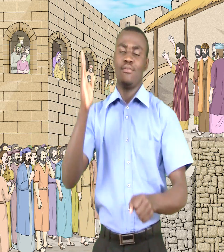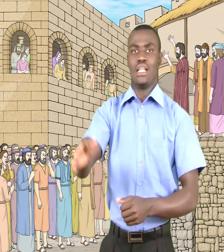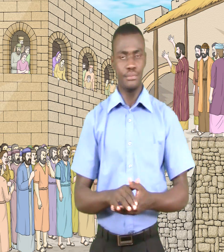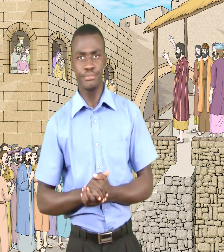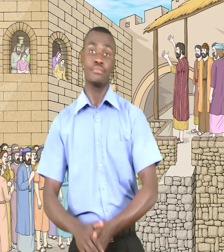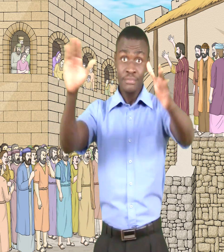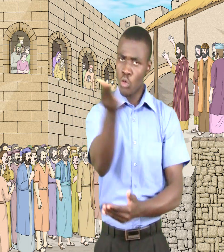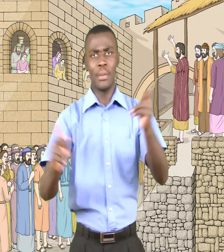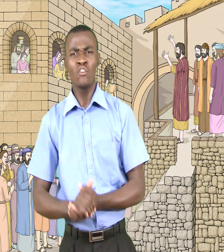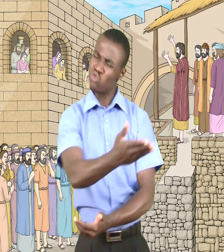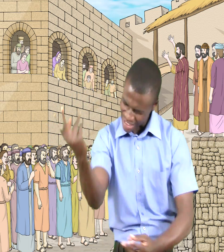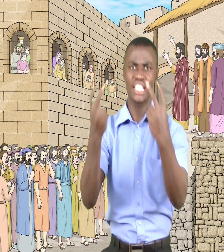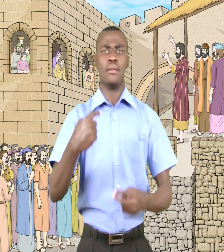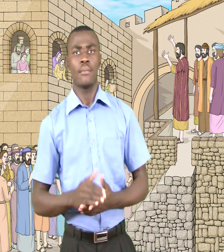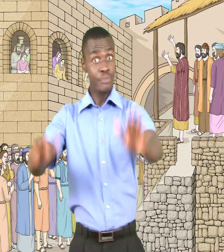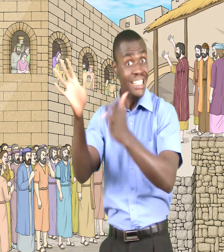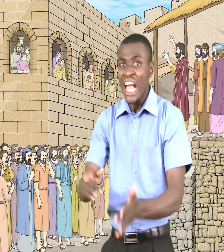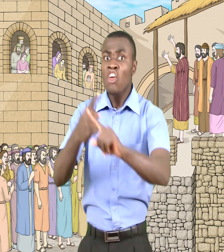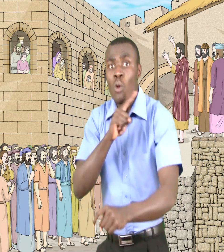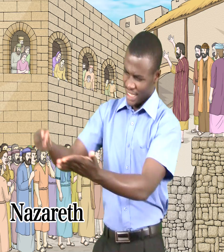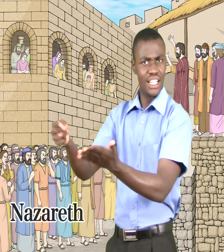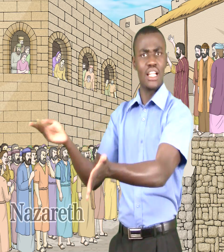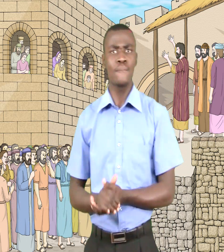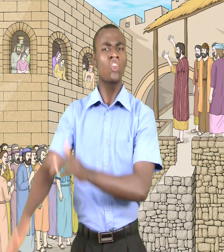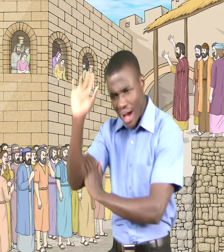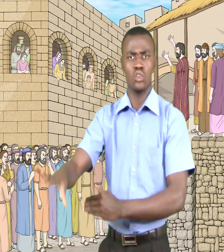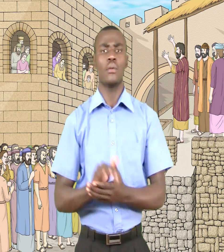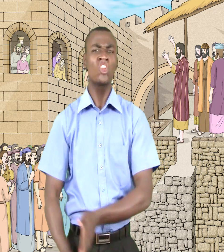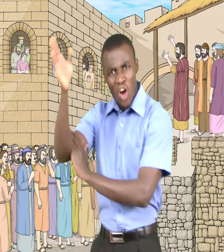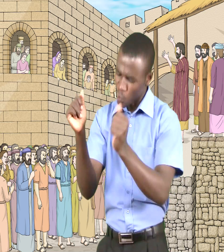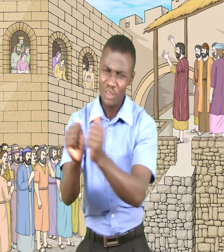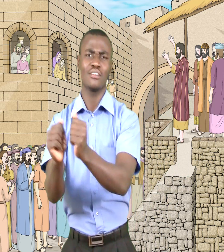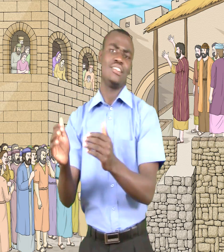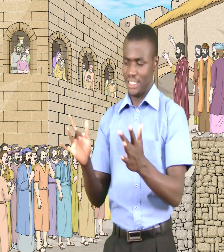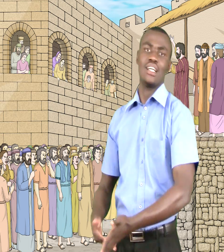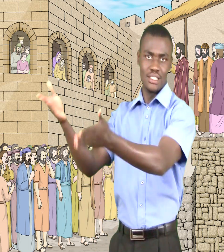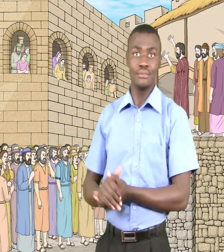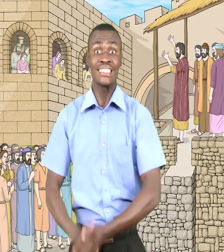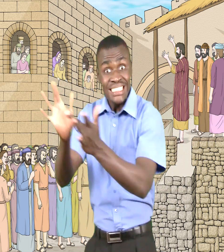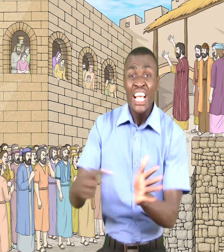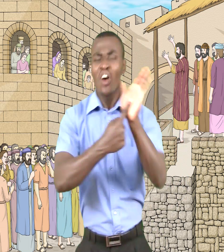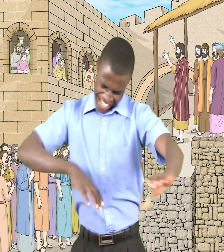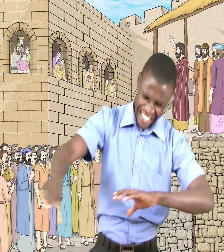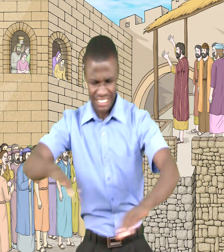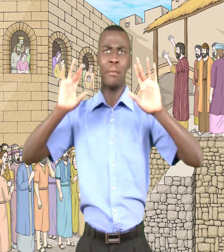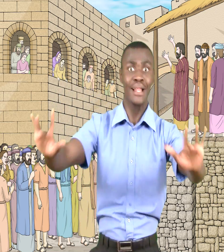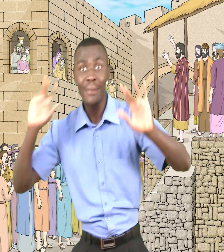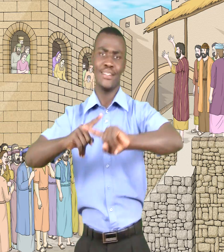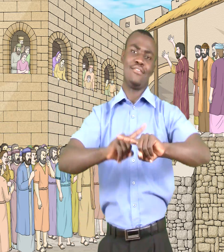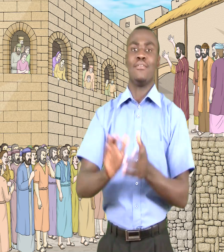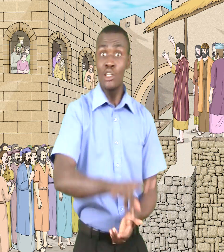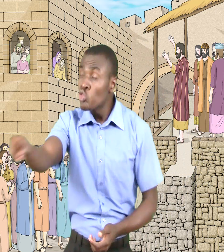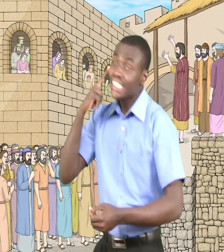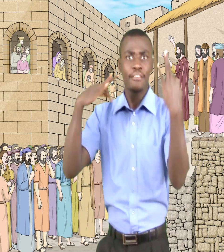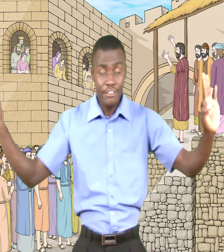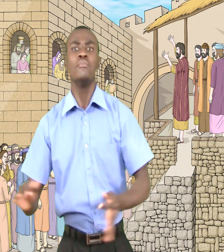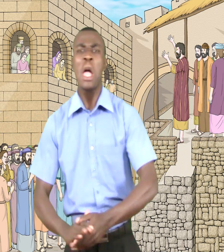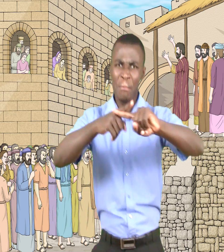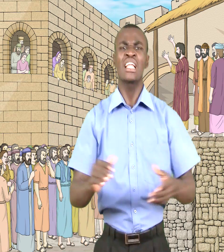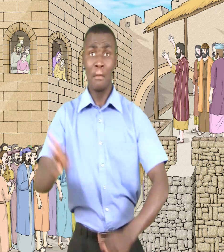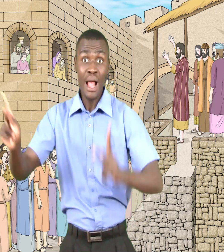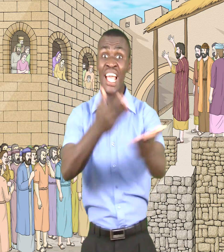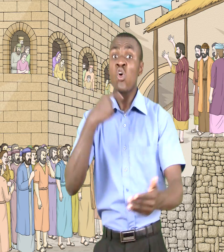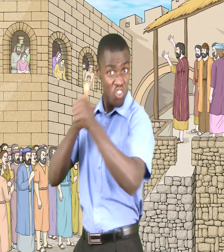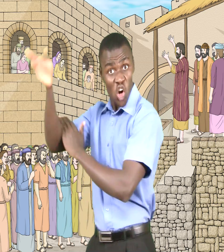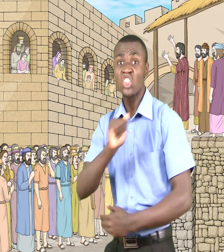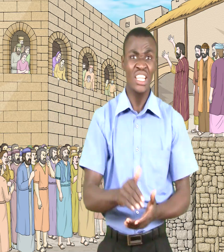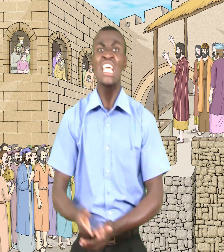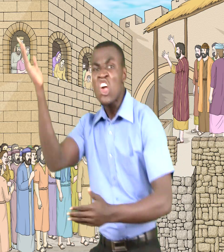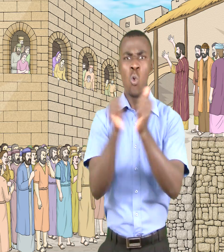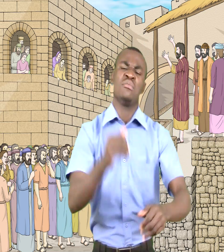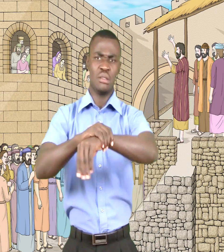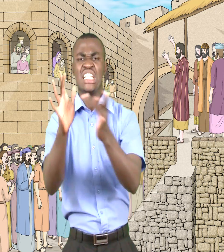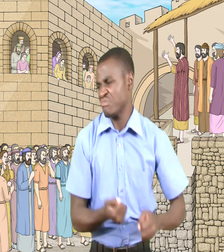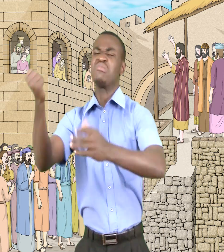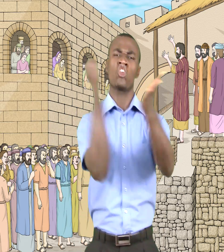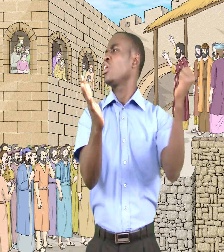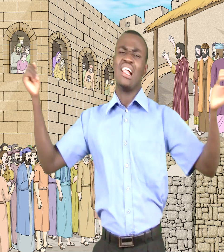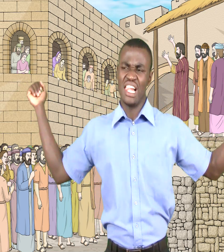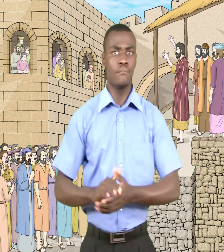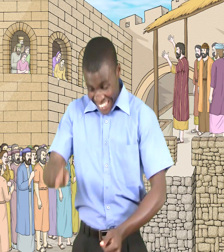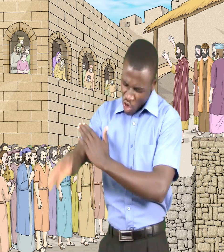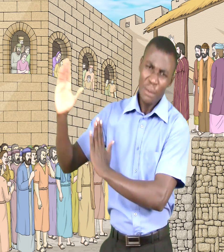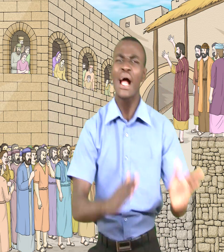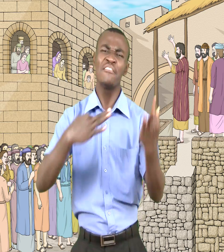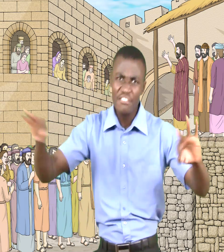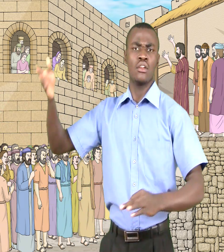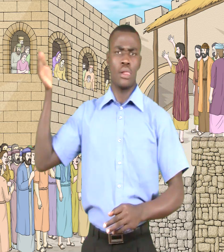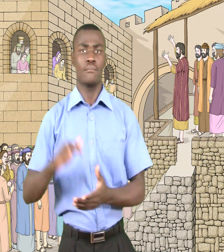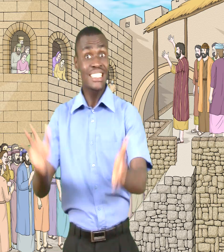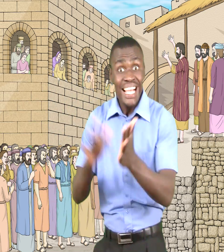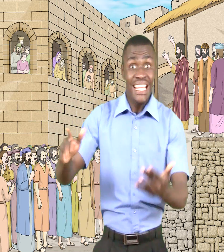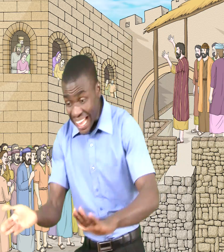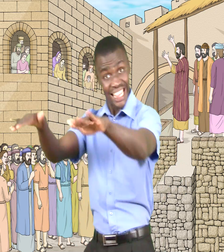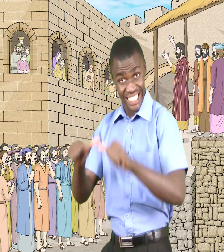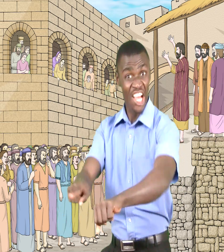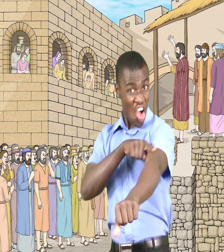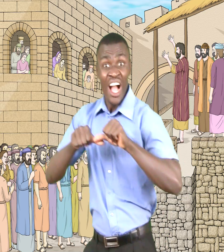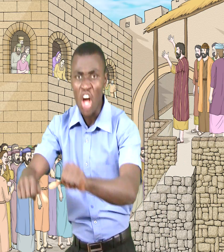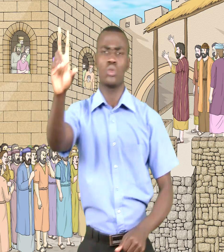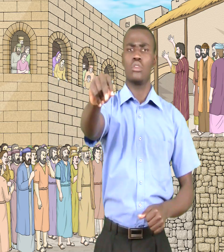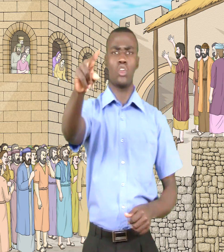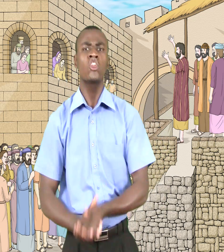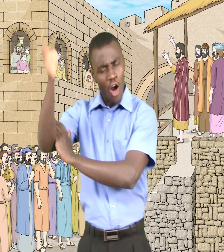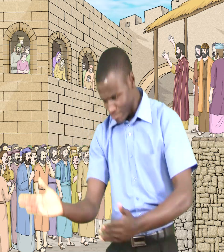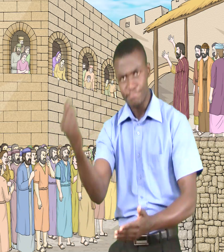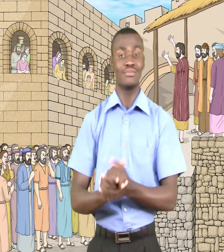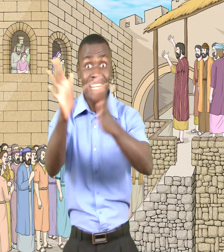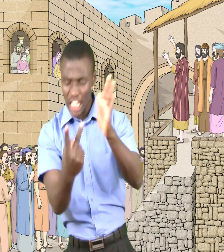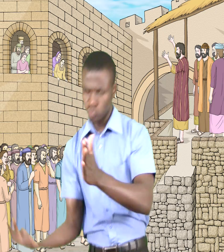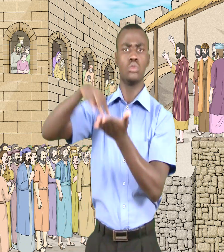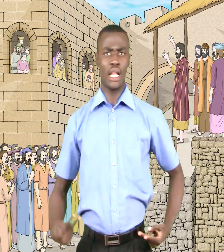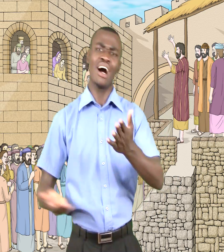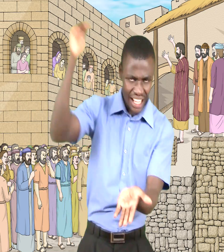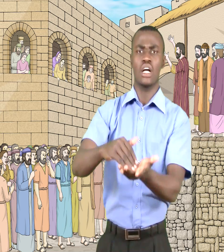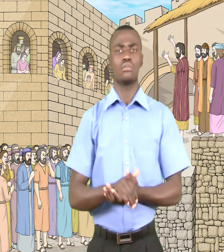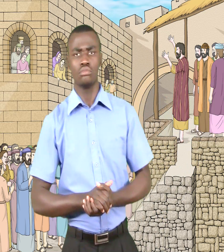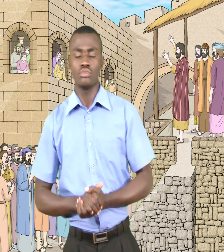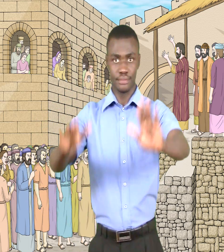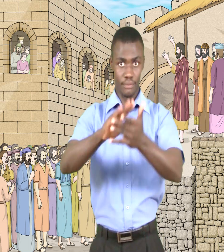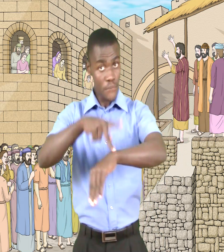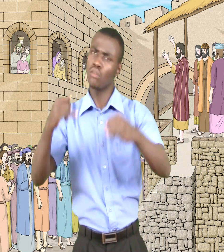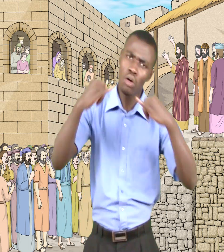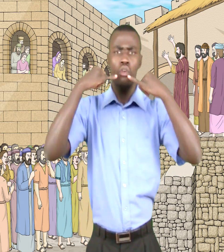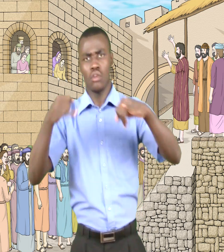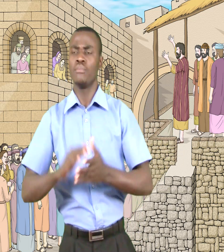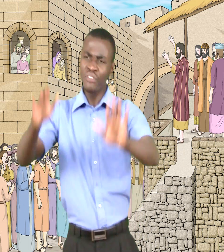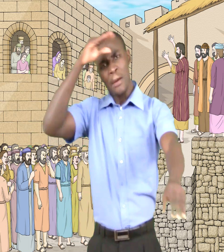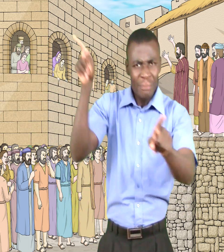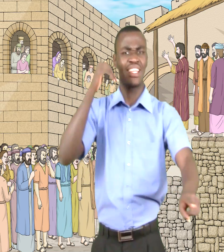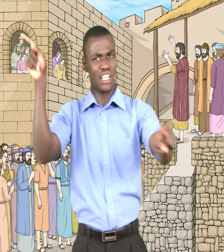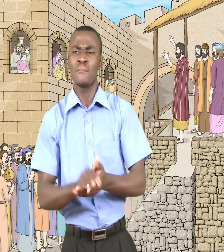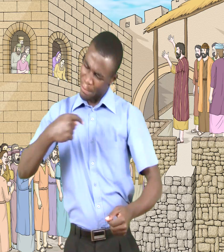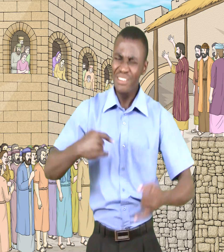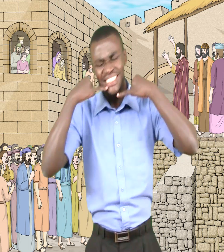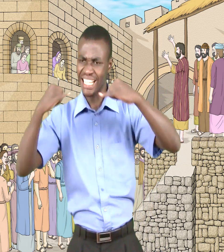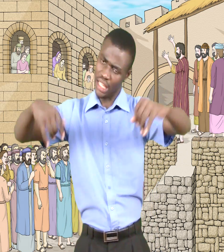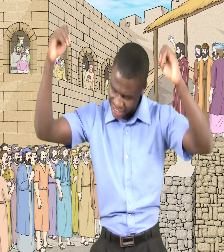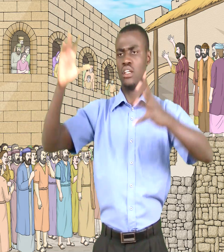He was delivered up by God’s set plan and foreknowledge, and you, by the hands of the lawless, put Him to death by nailing Him to the cross. But God raised Him from the dead, releasing Him from the agony of death, because it was impossible for Him to be held in its clutches. David says about Him: ‘I saw the Lord always before me; because He is at my right hand, I will not be shaken. Therefore my heart is glad and my tongue rejoices;